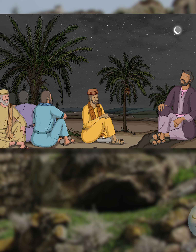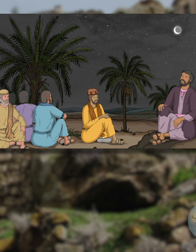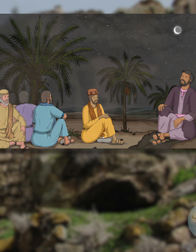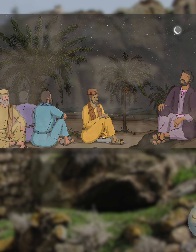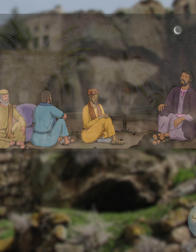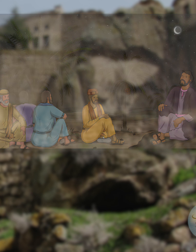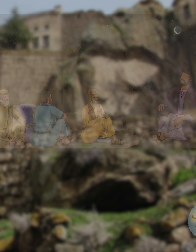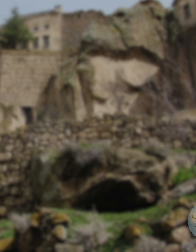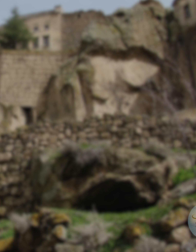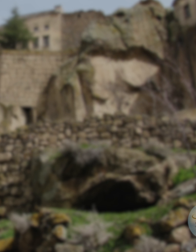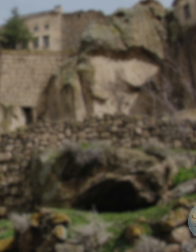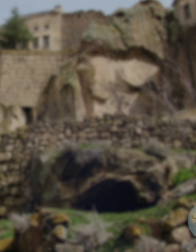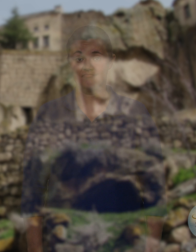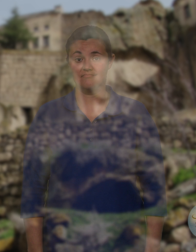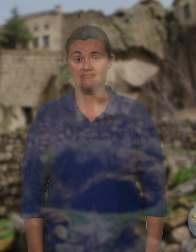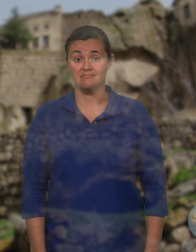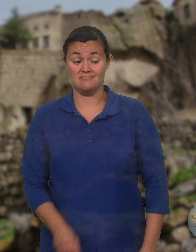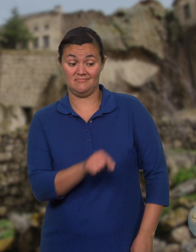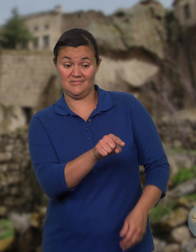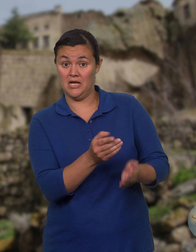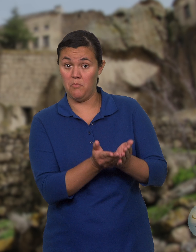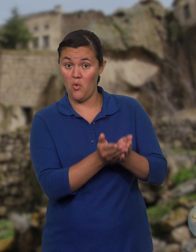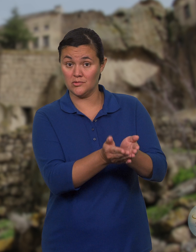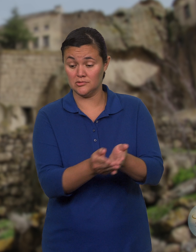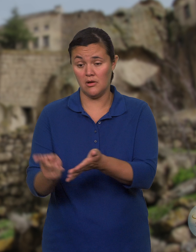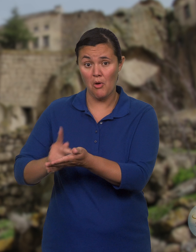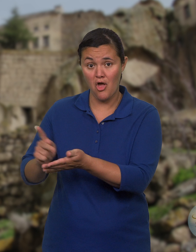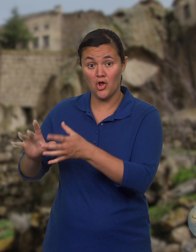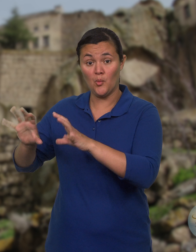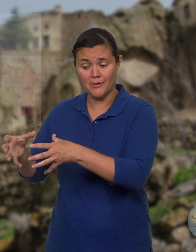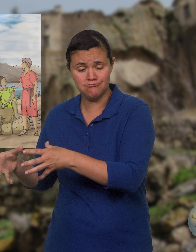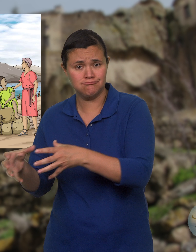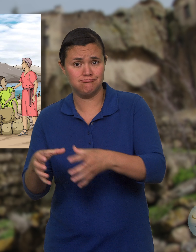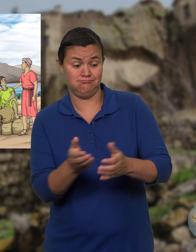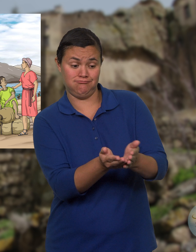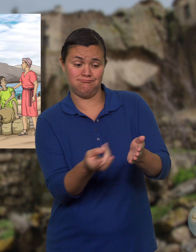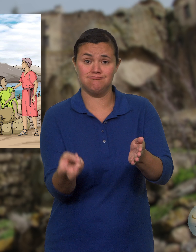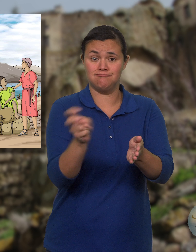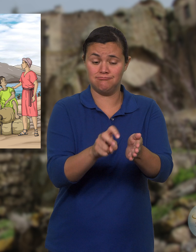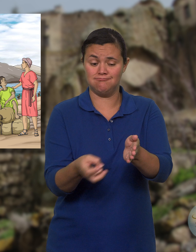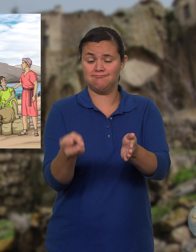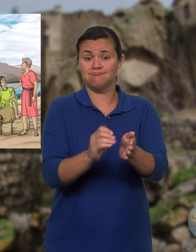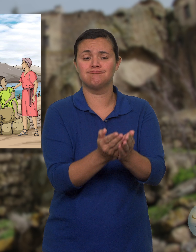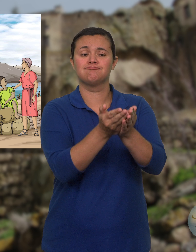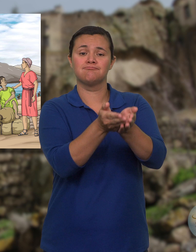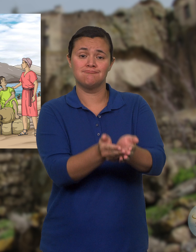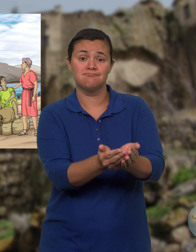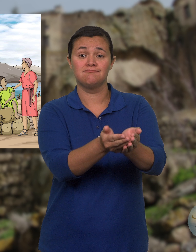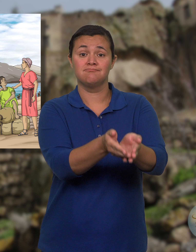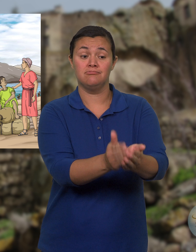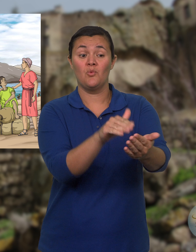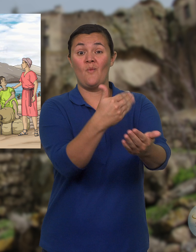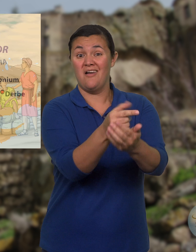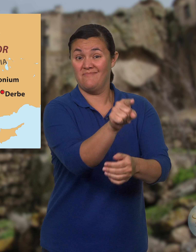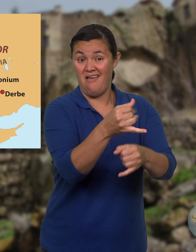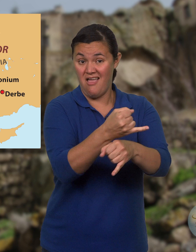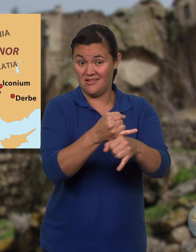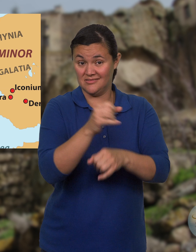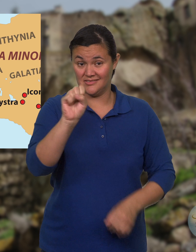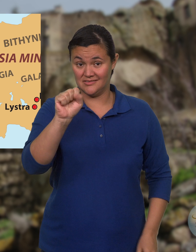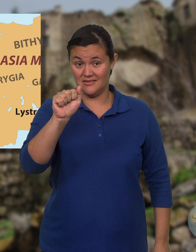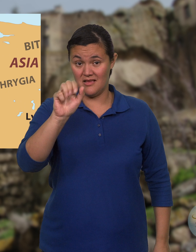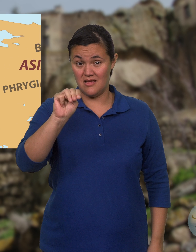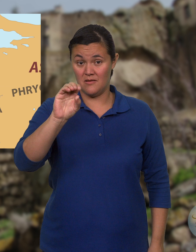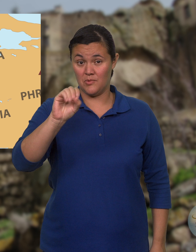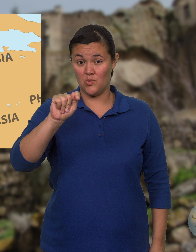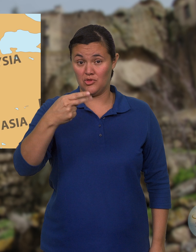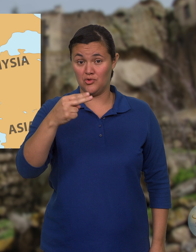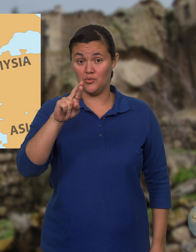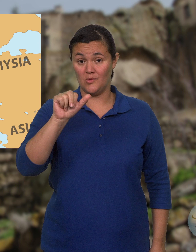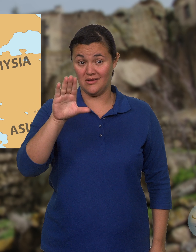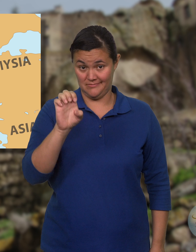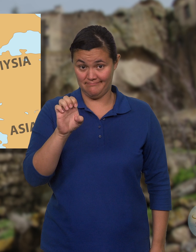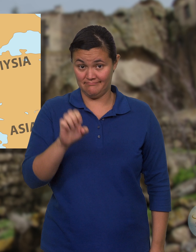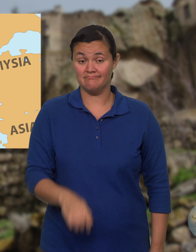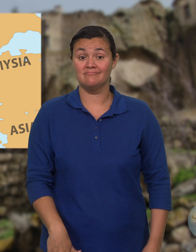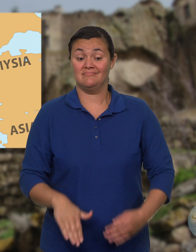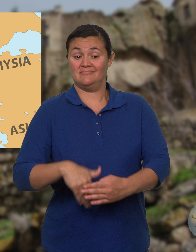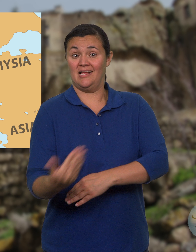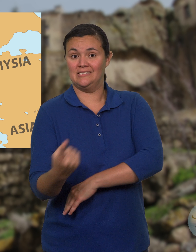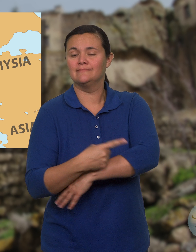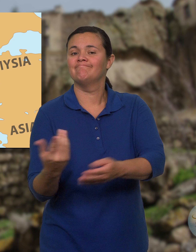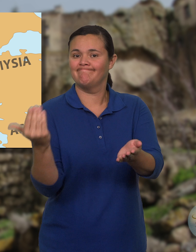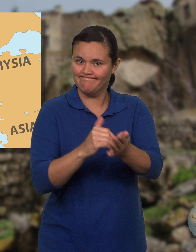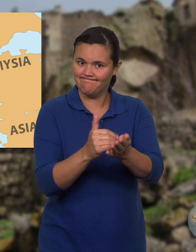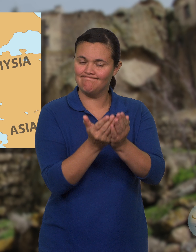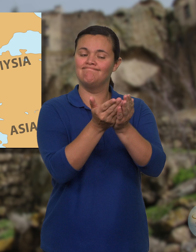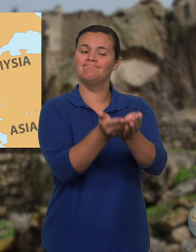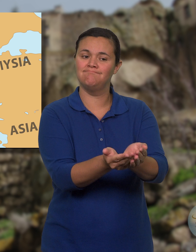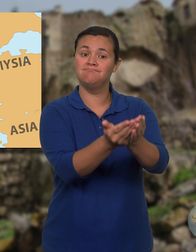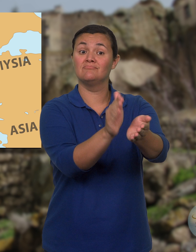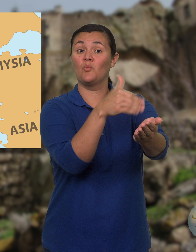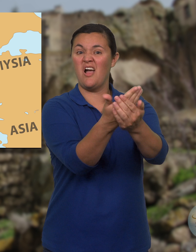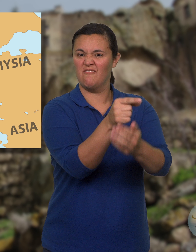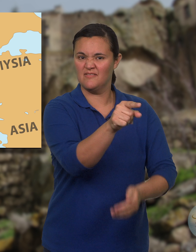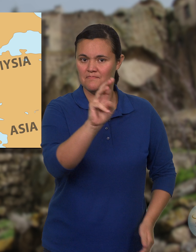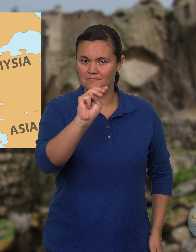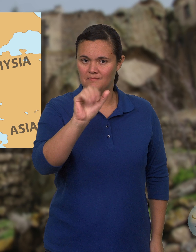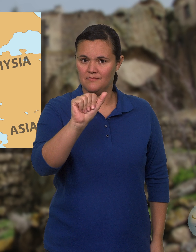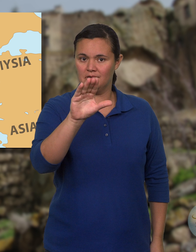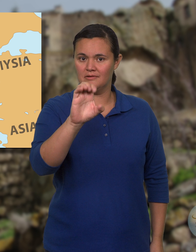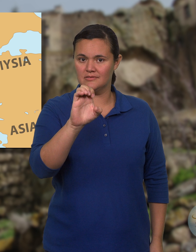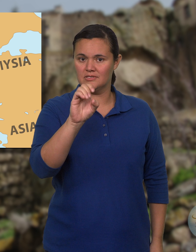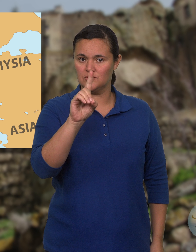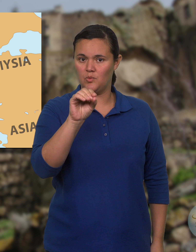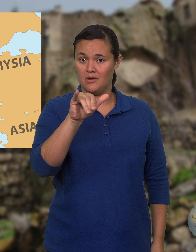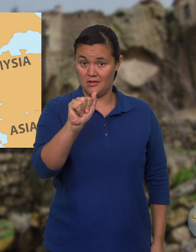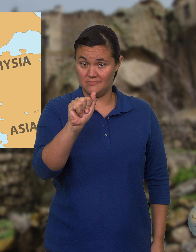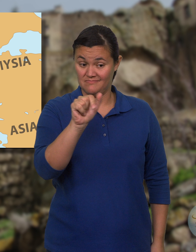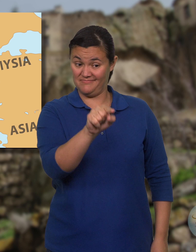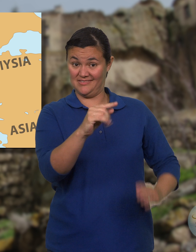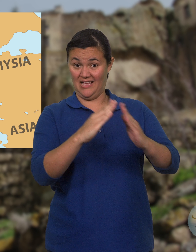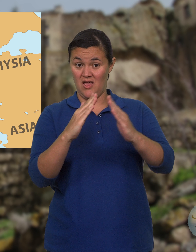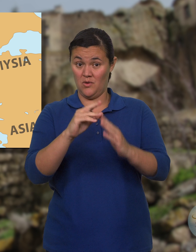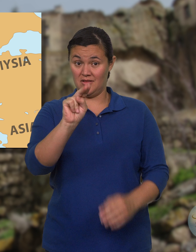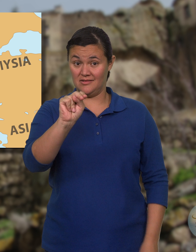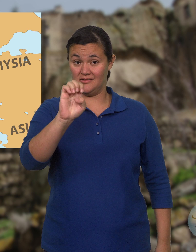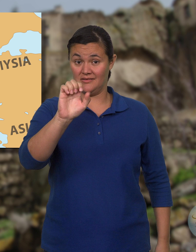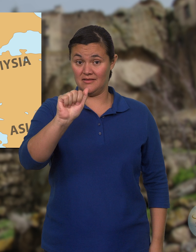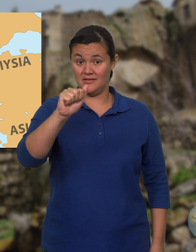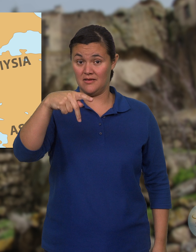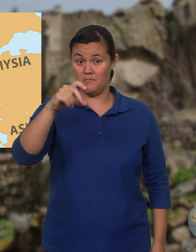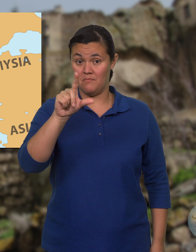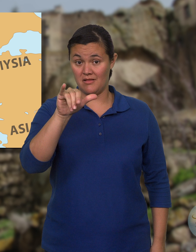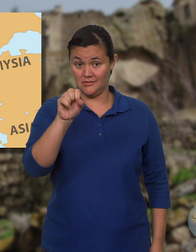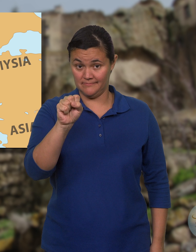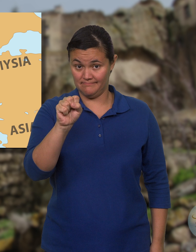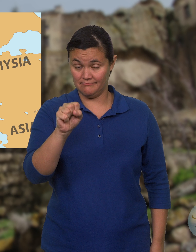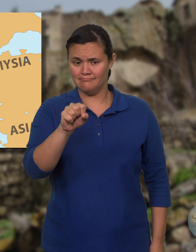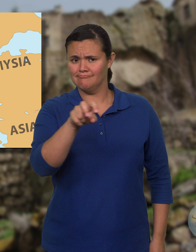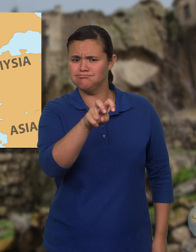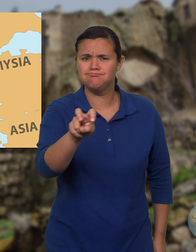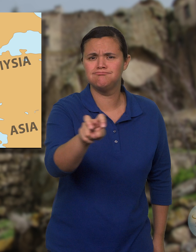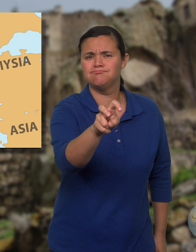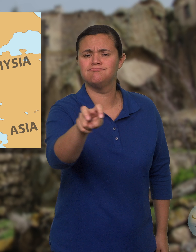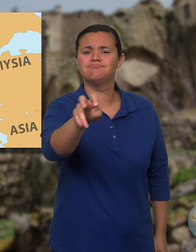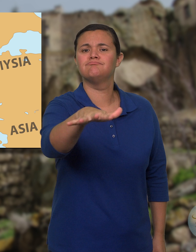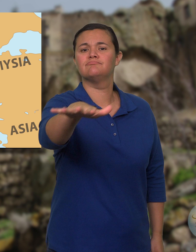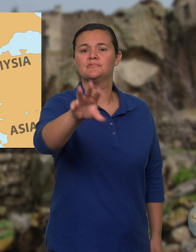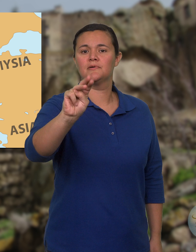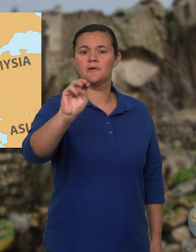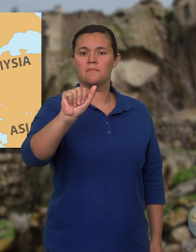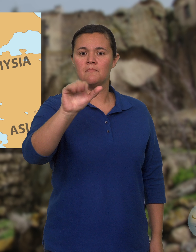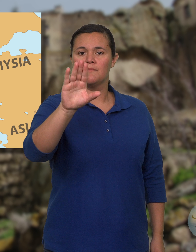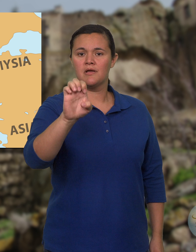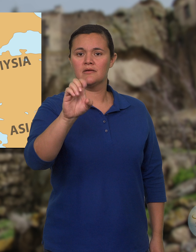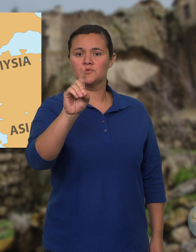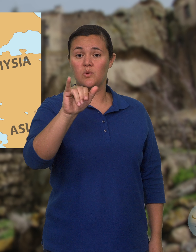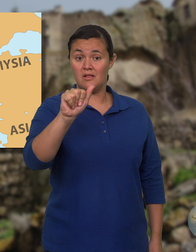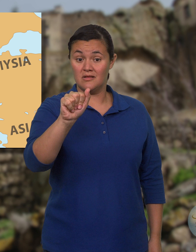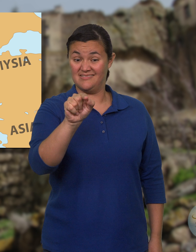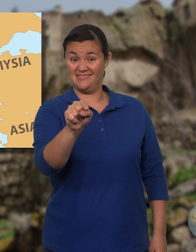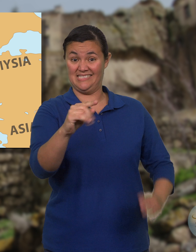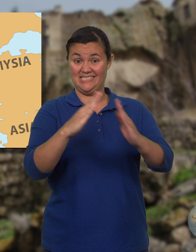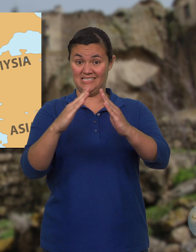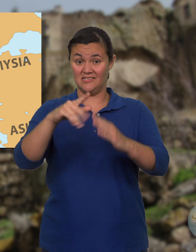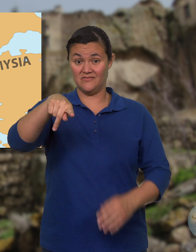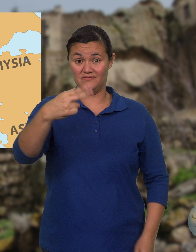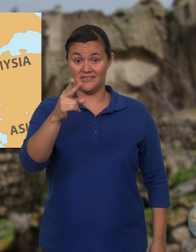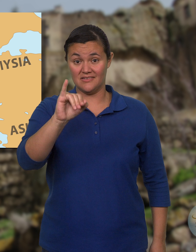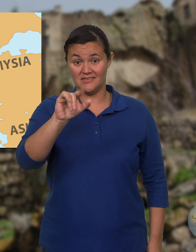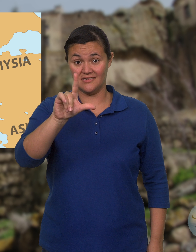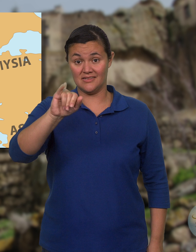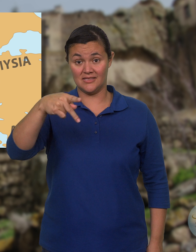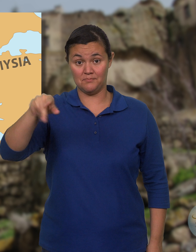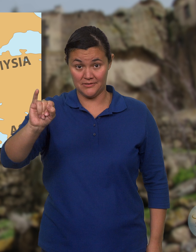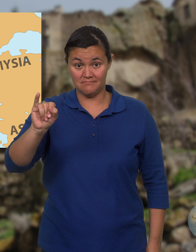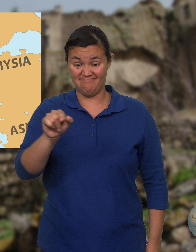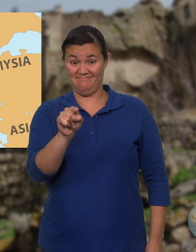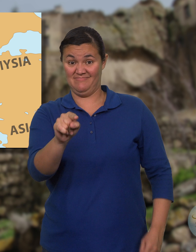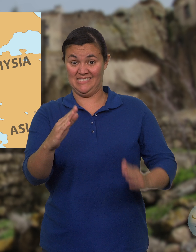We sailed from Troas straight to Samothrace, and the following day on to Neapolis.